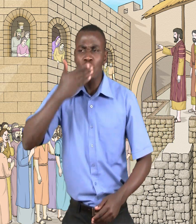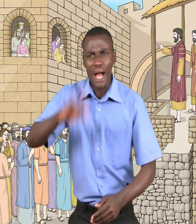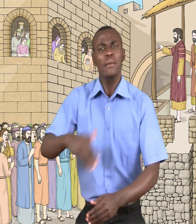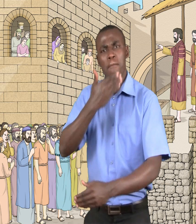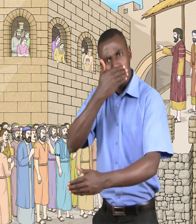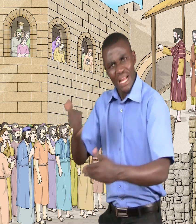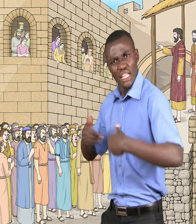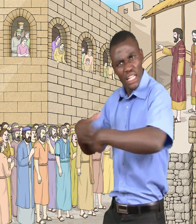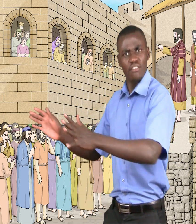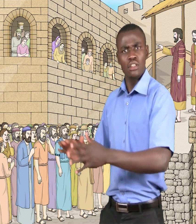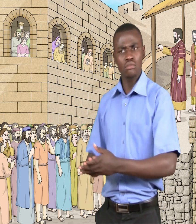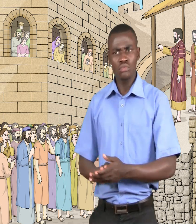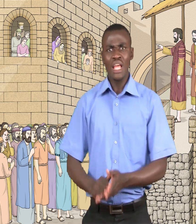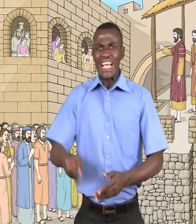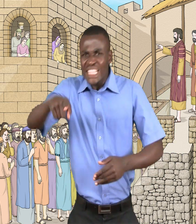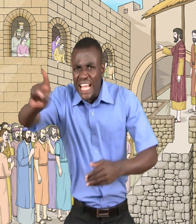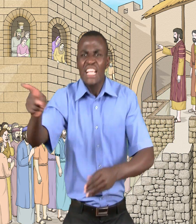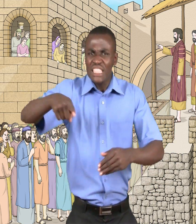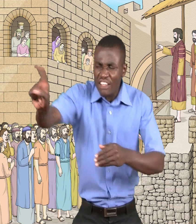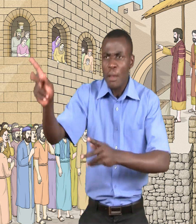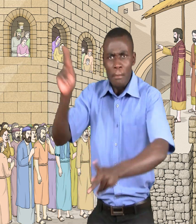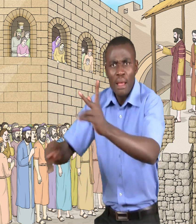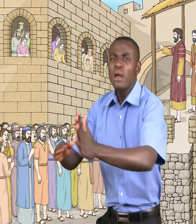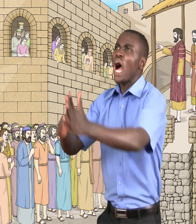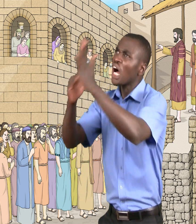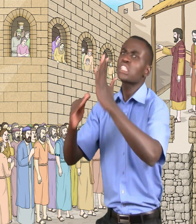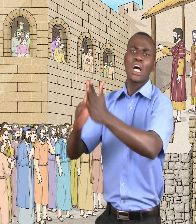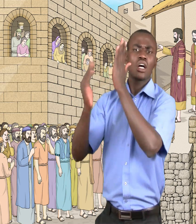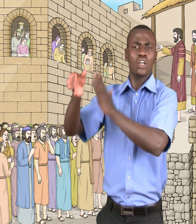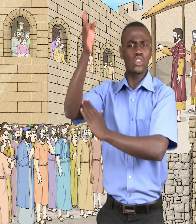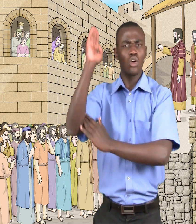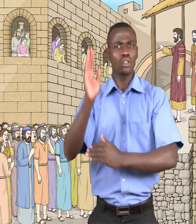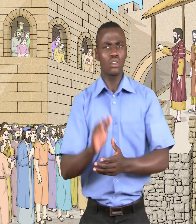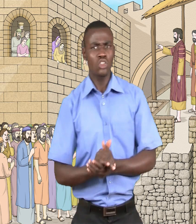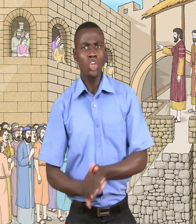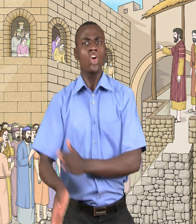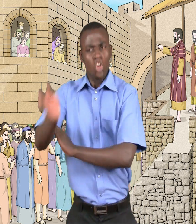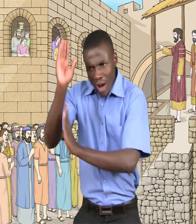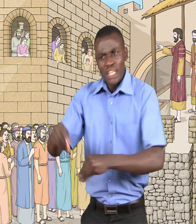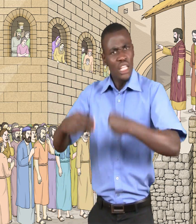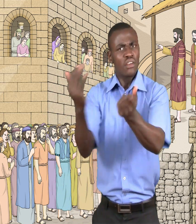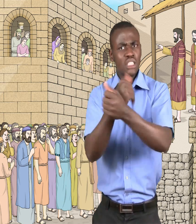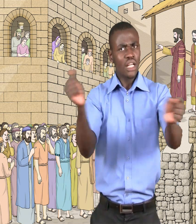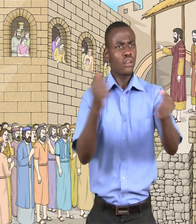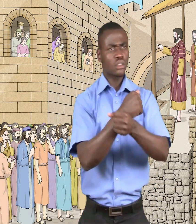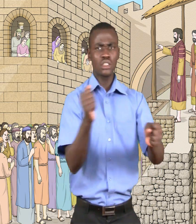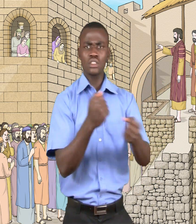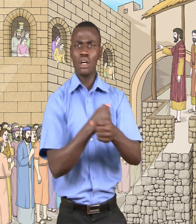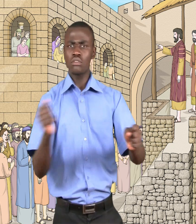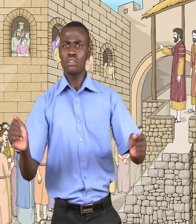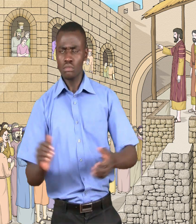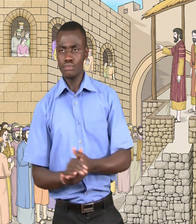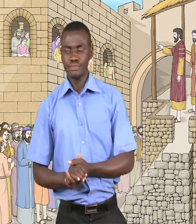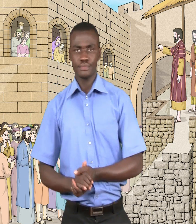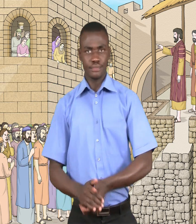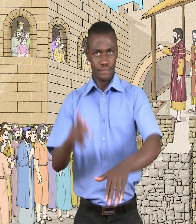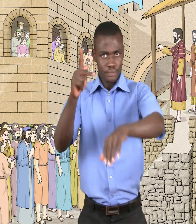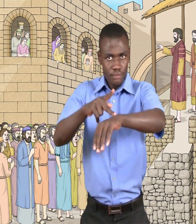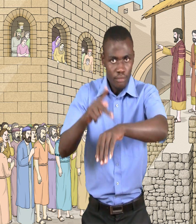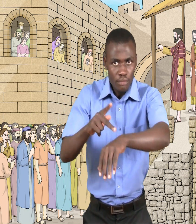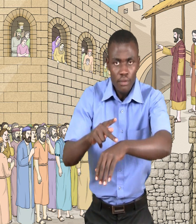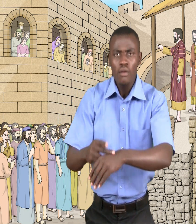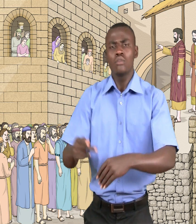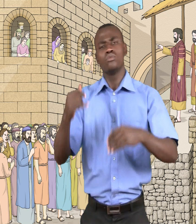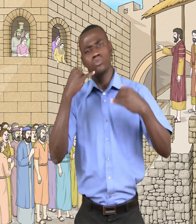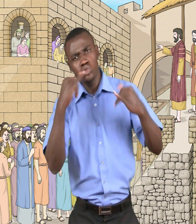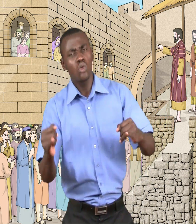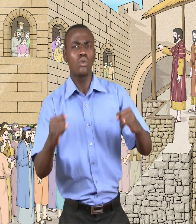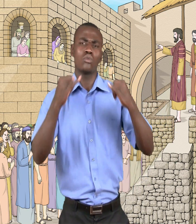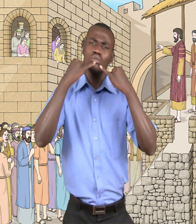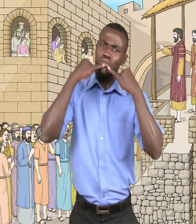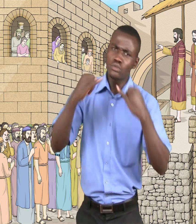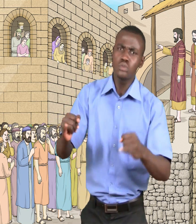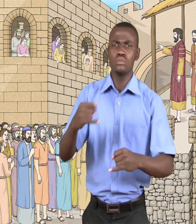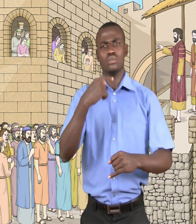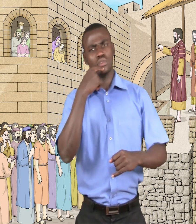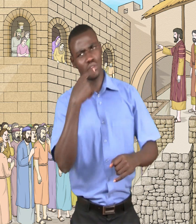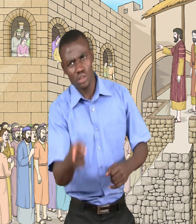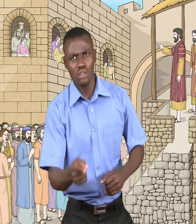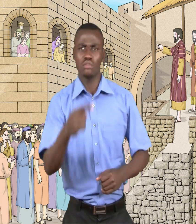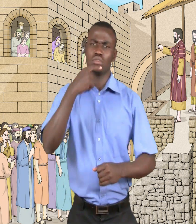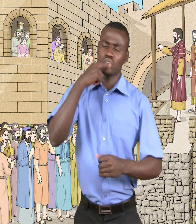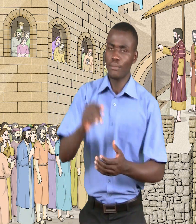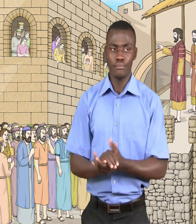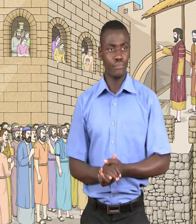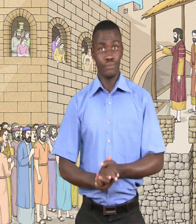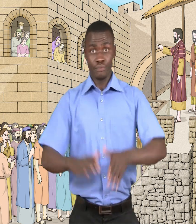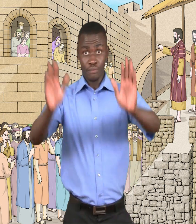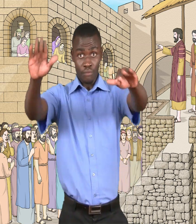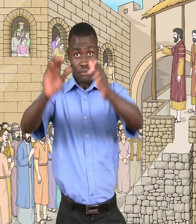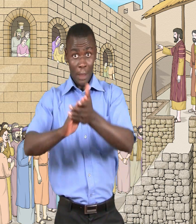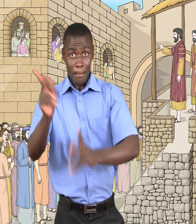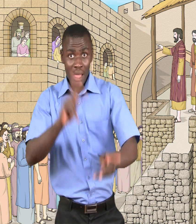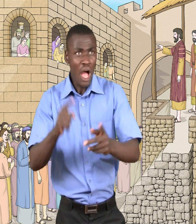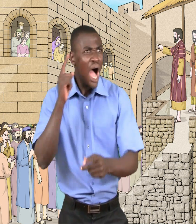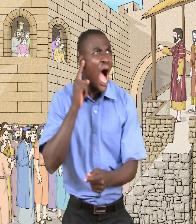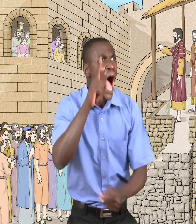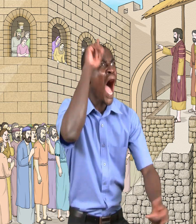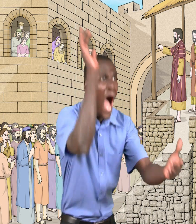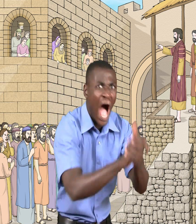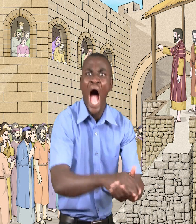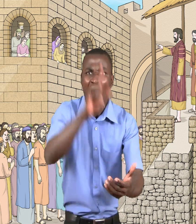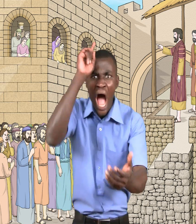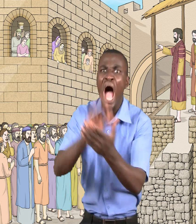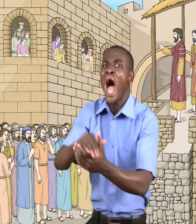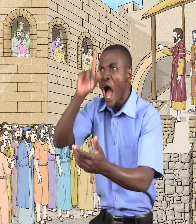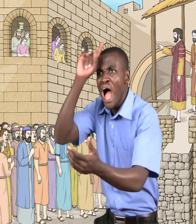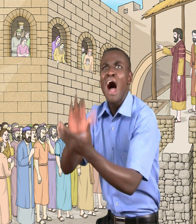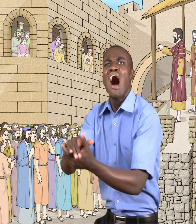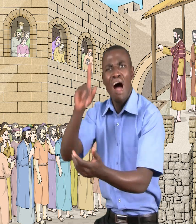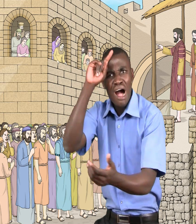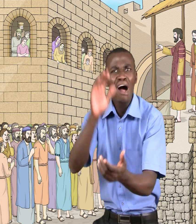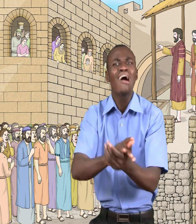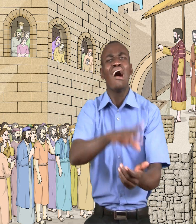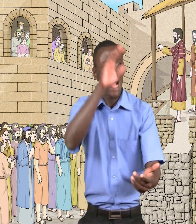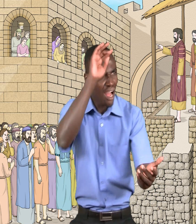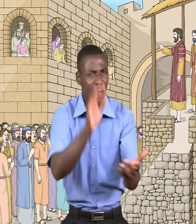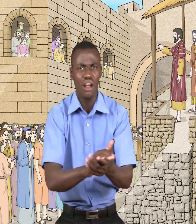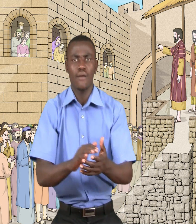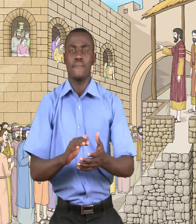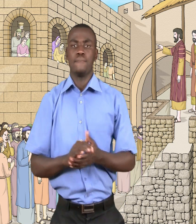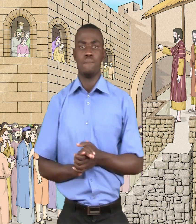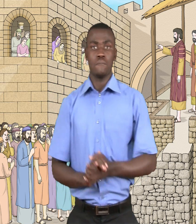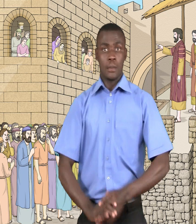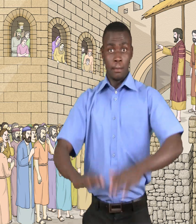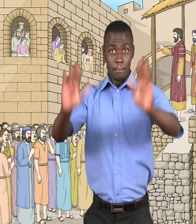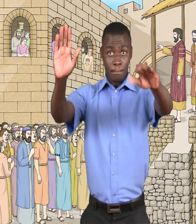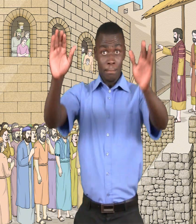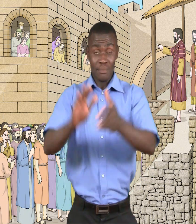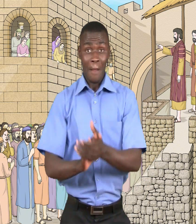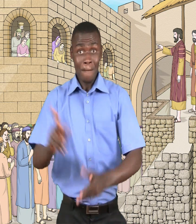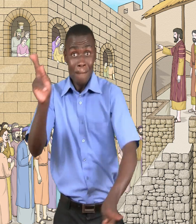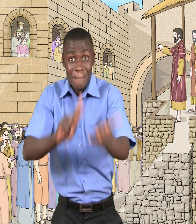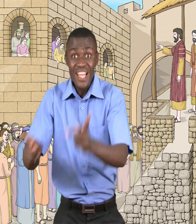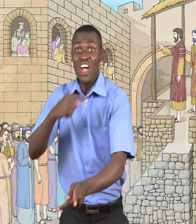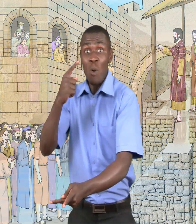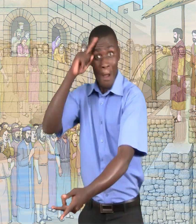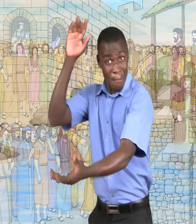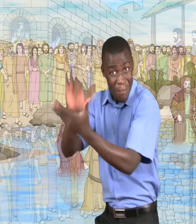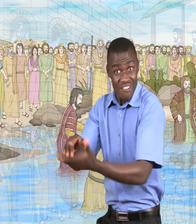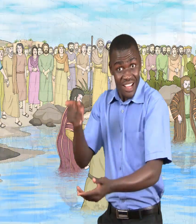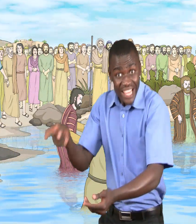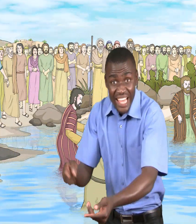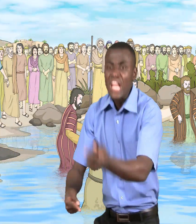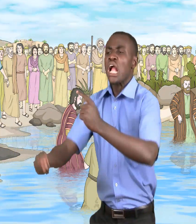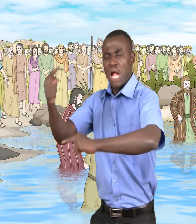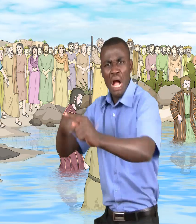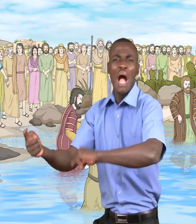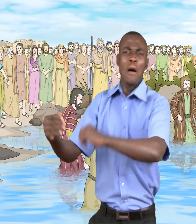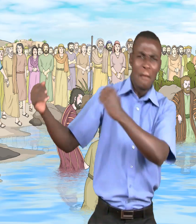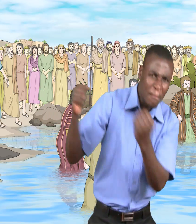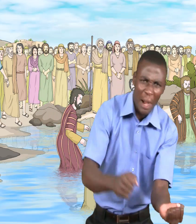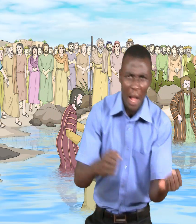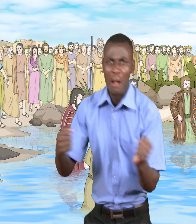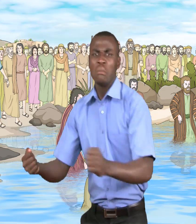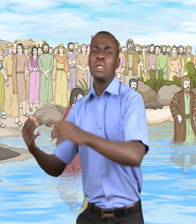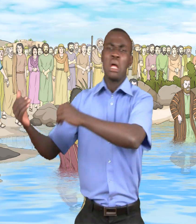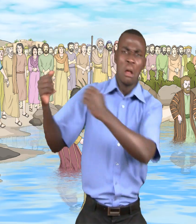With many other words he testified, and he urged them, “Be saved from this corrupt generation.”